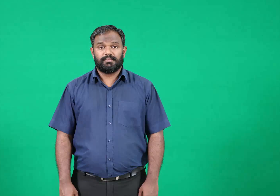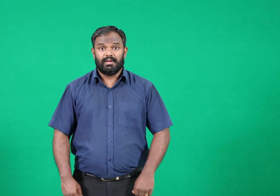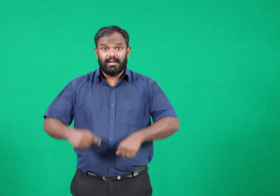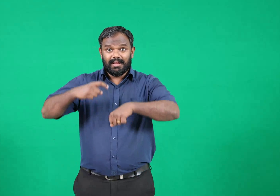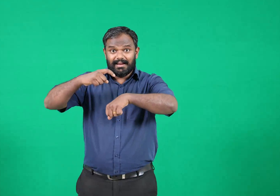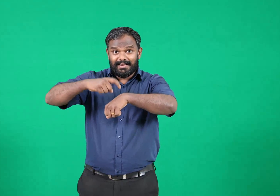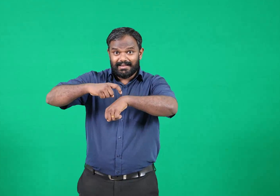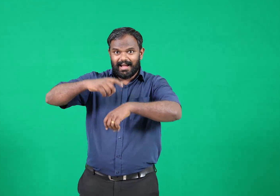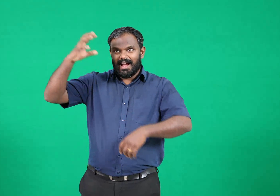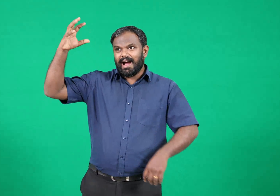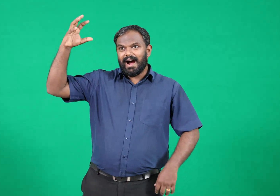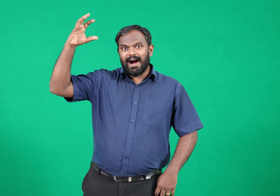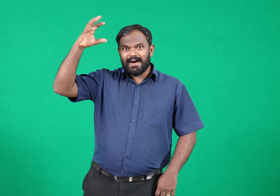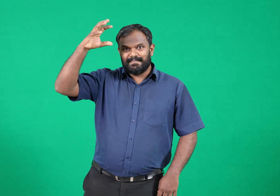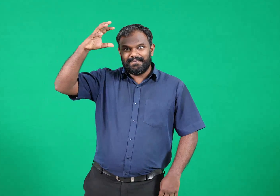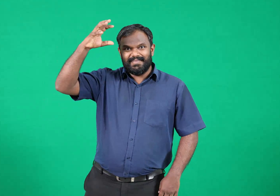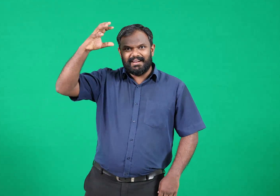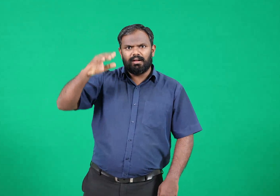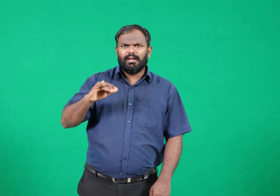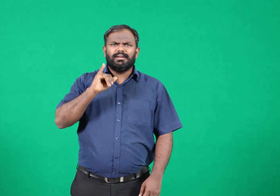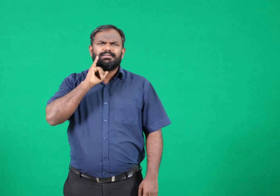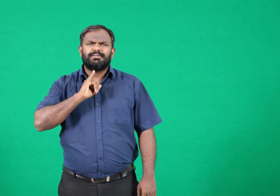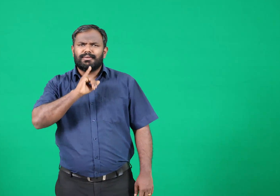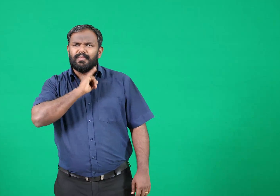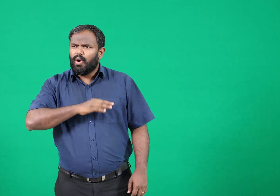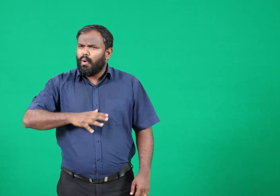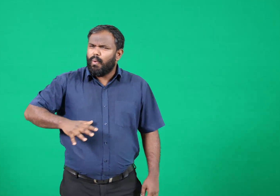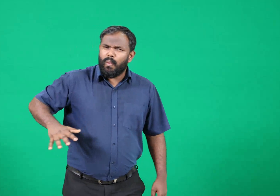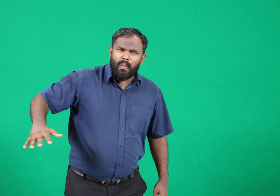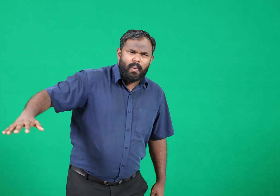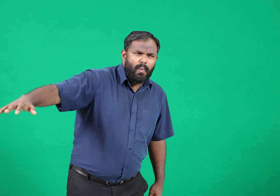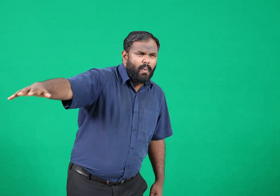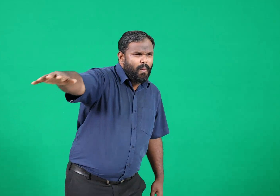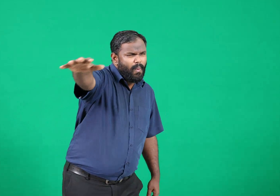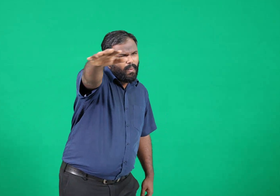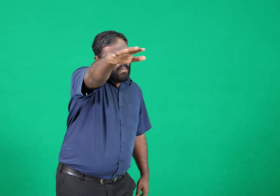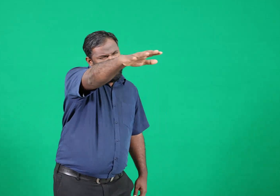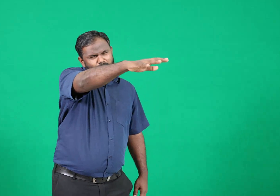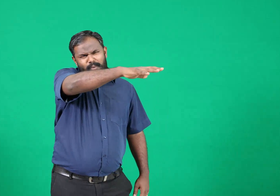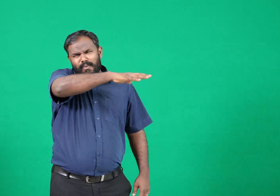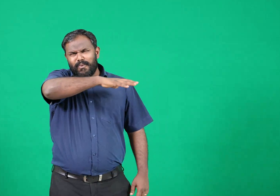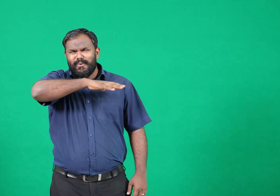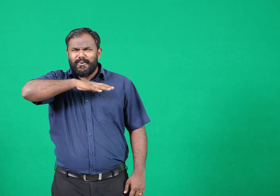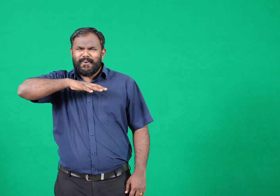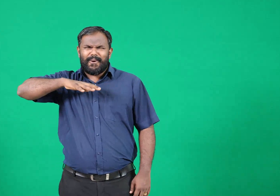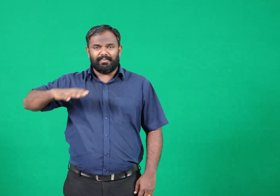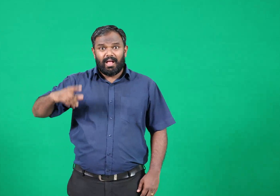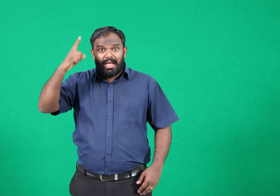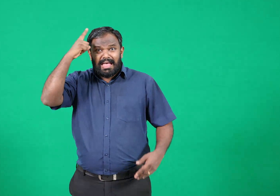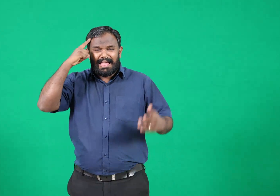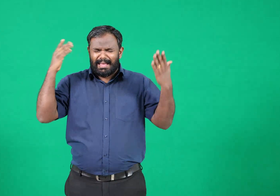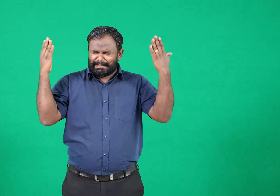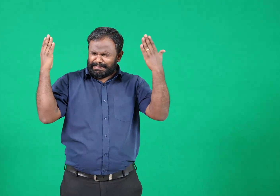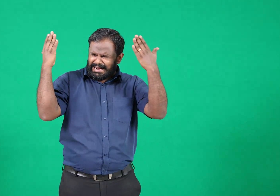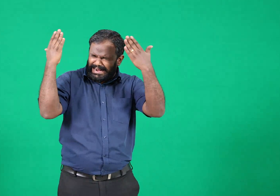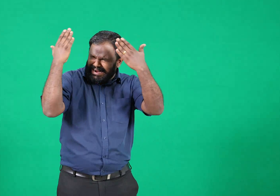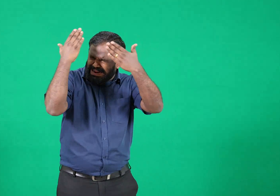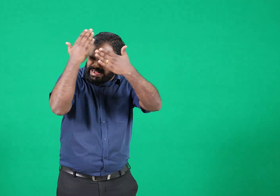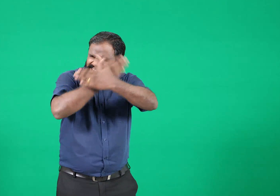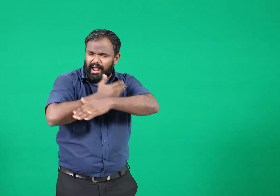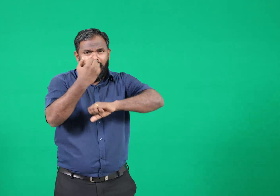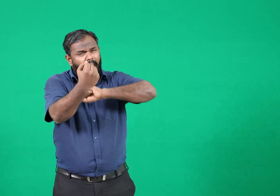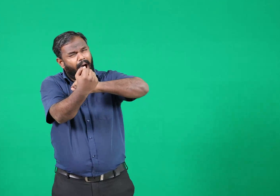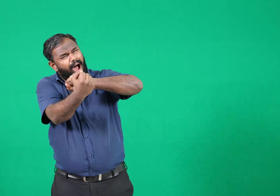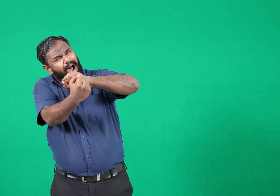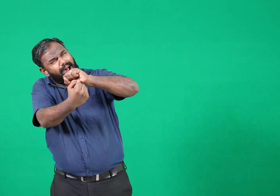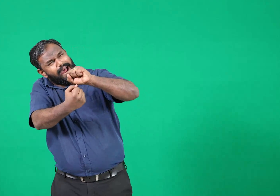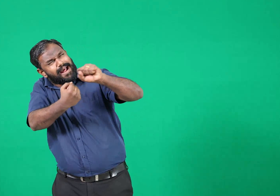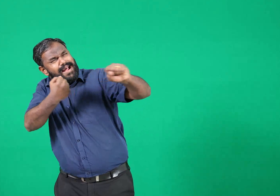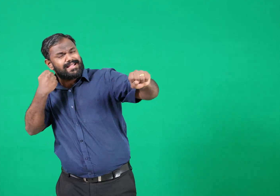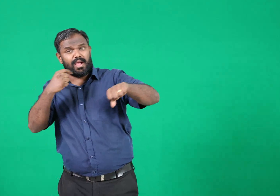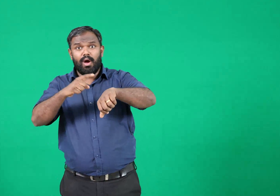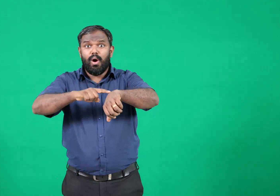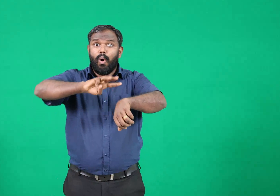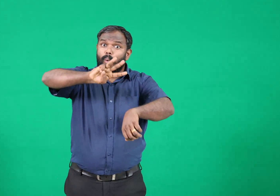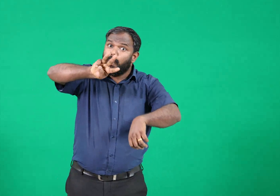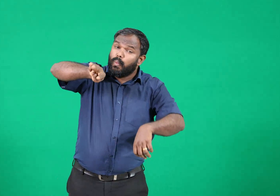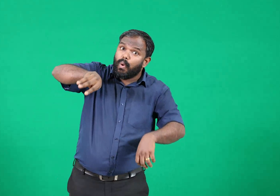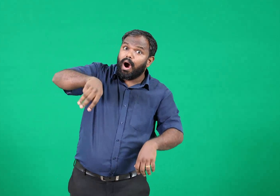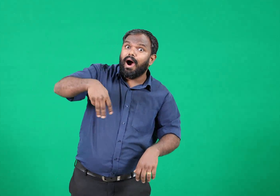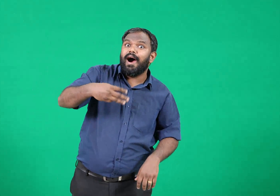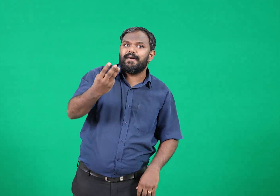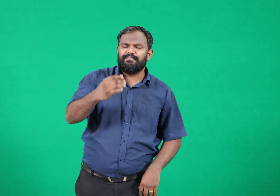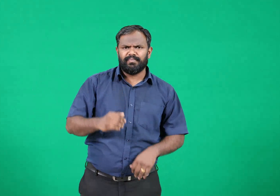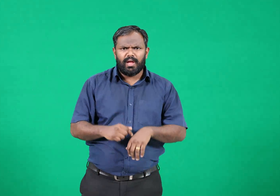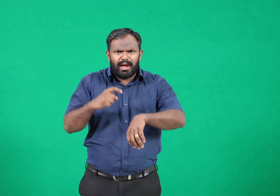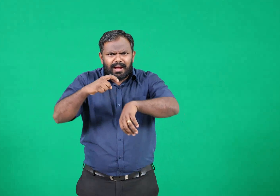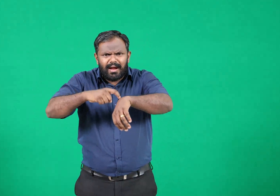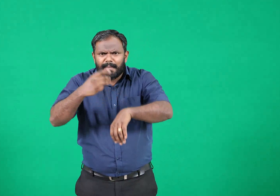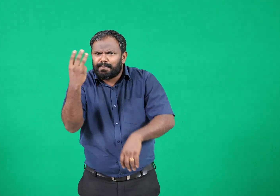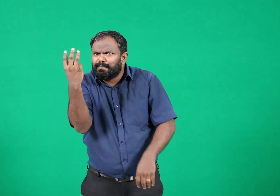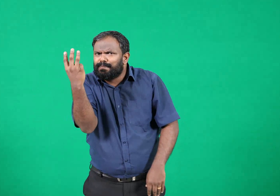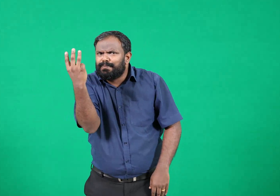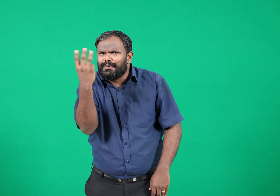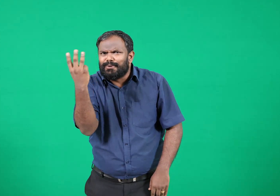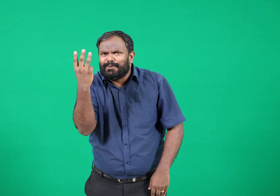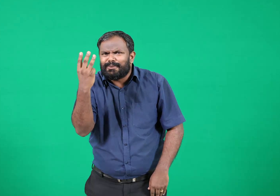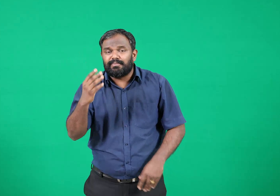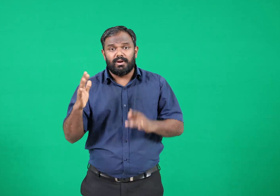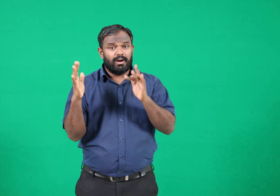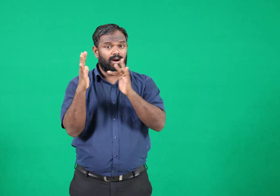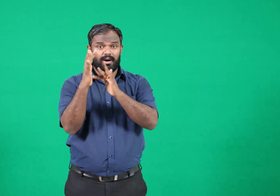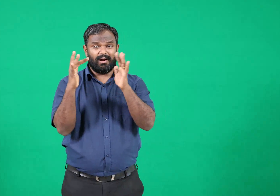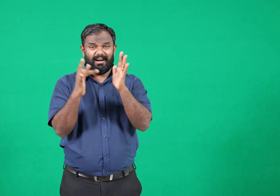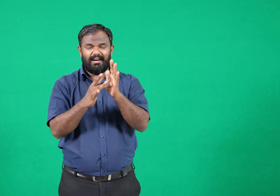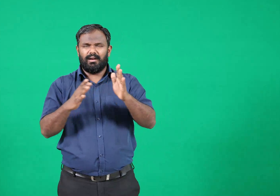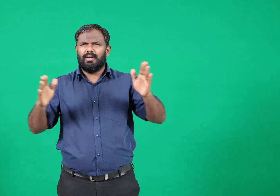From the sixth hour until the ninth hour darkness came over all the land.